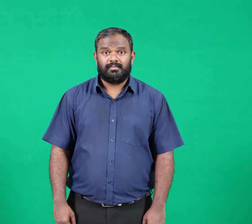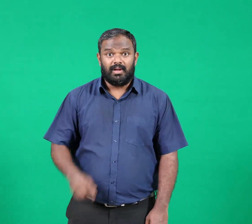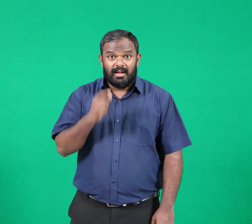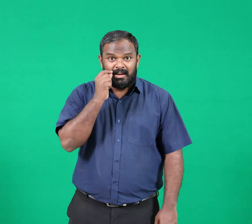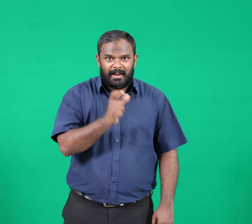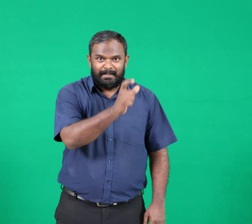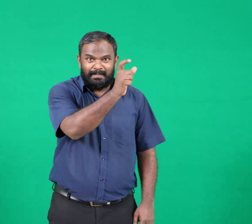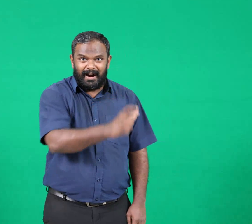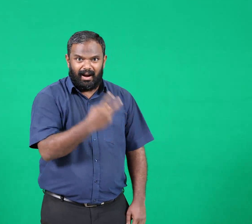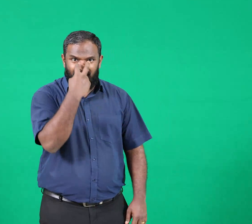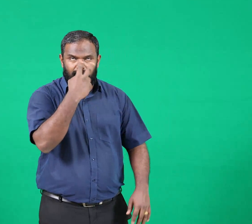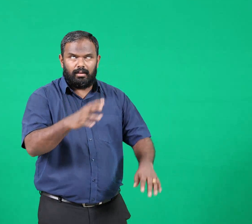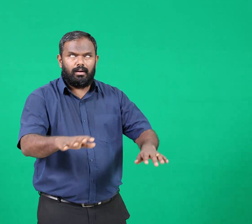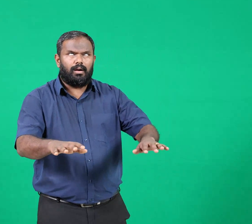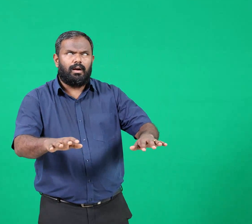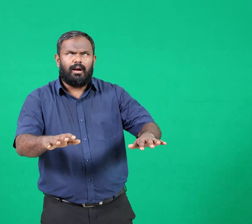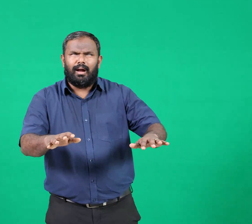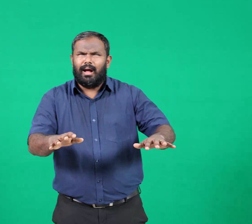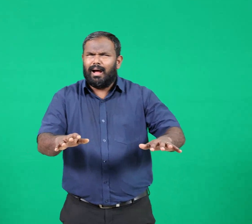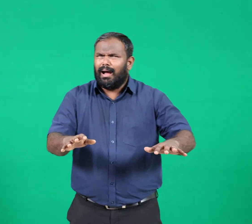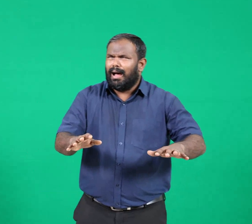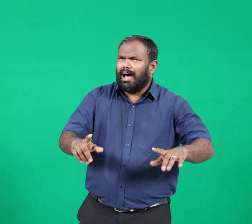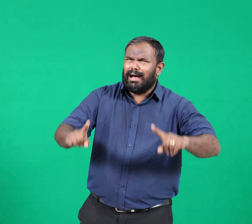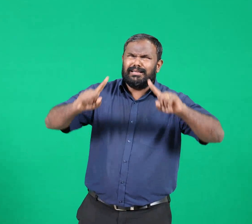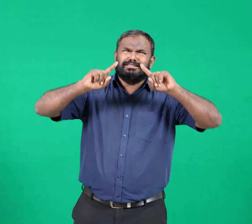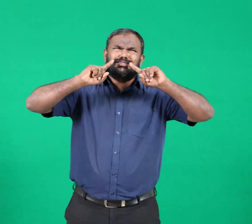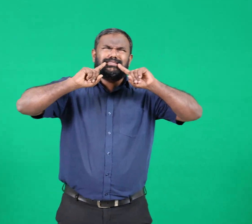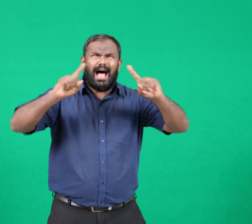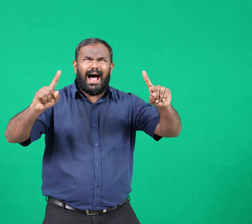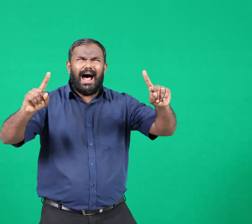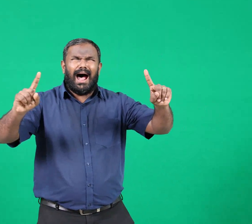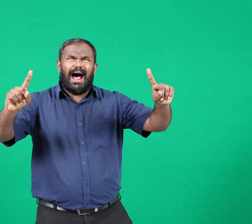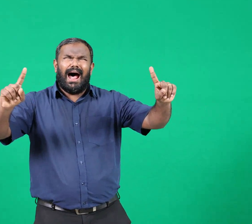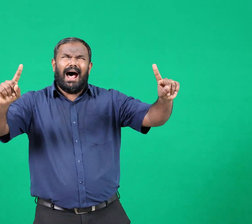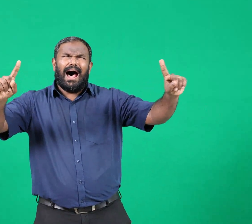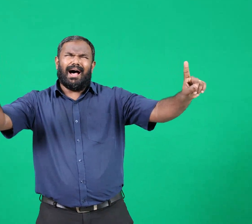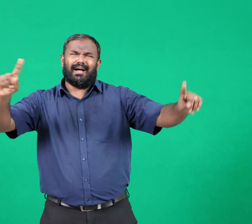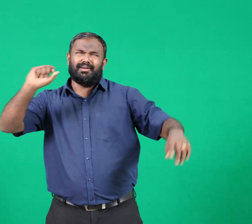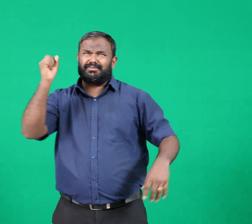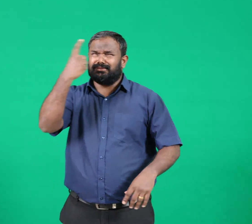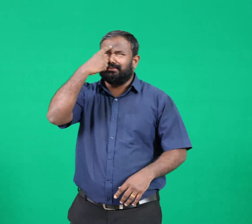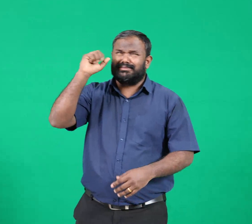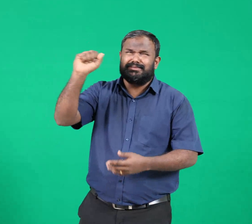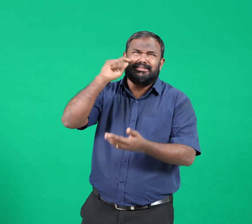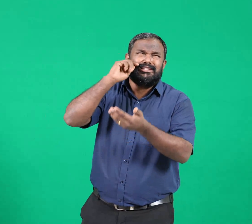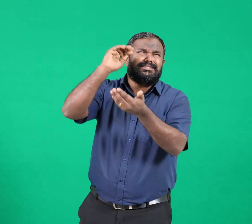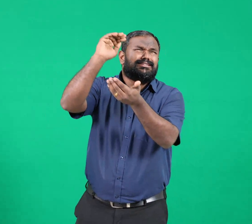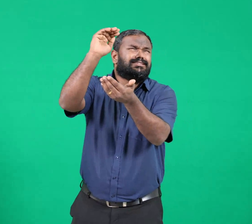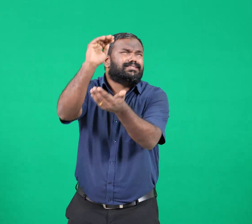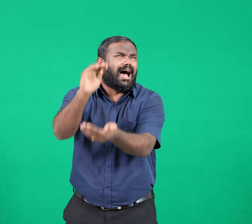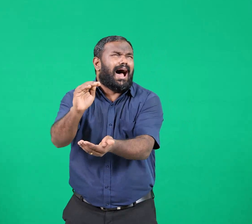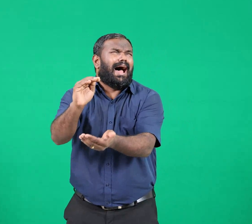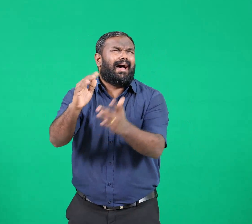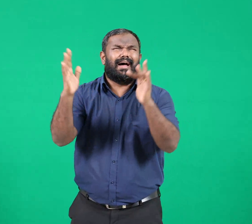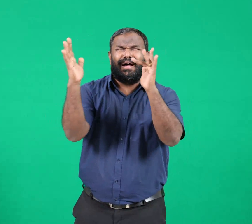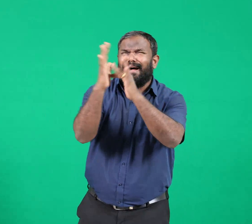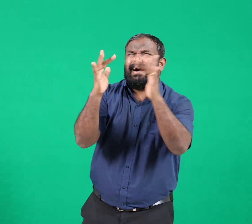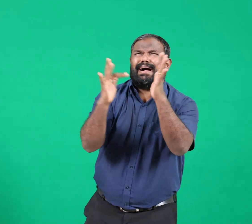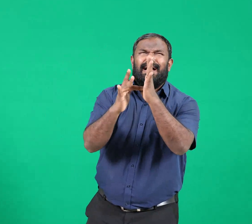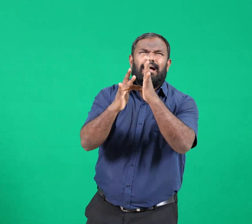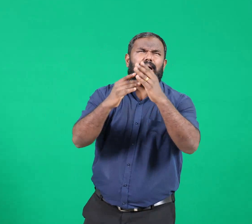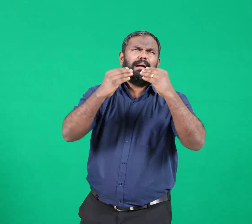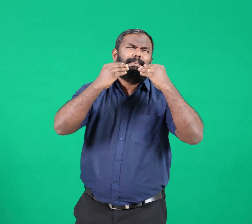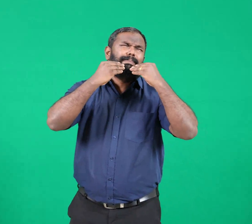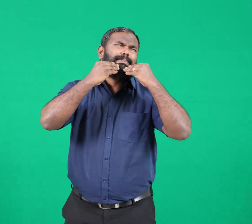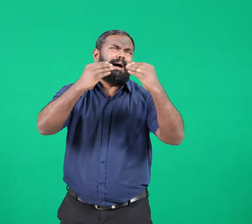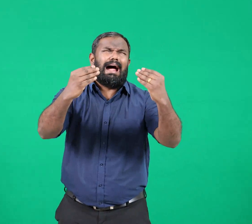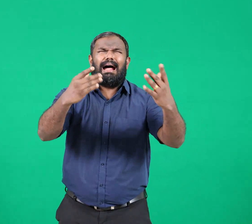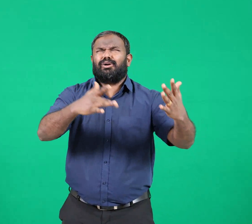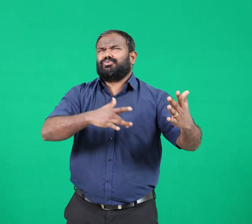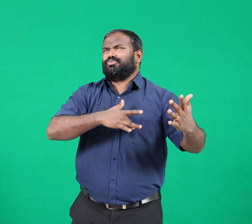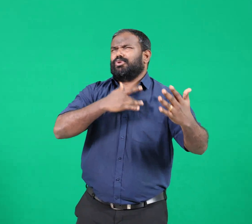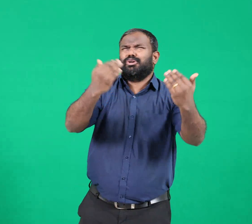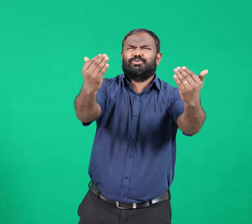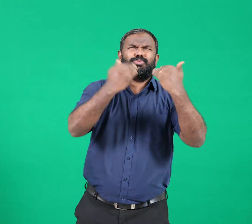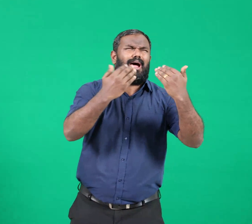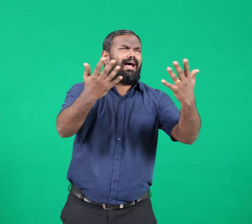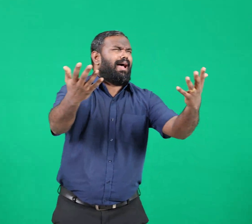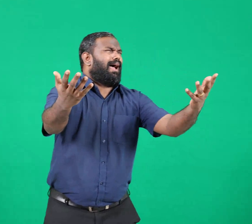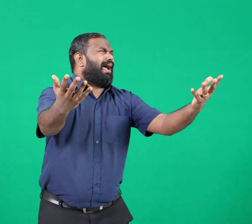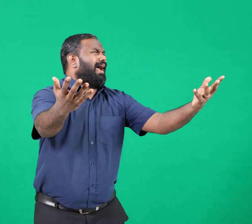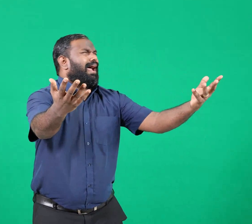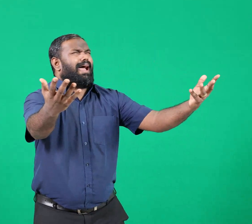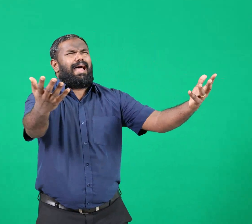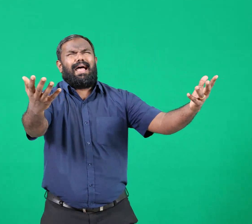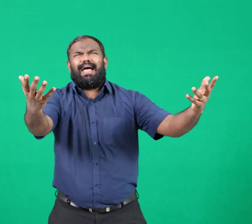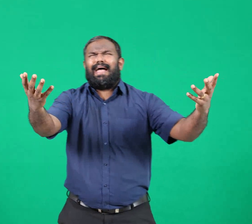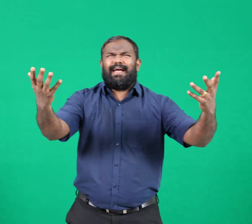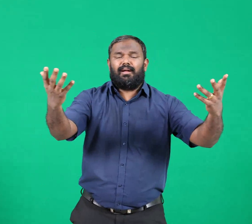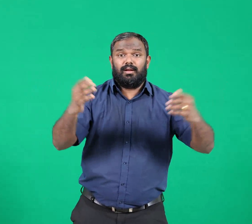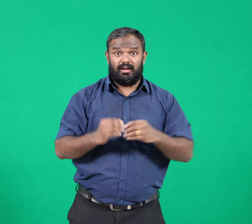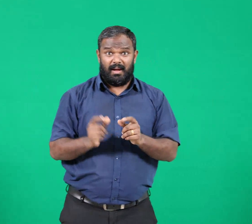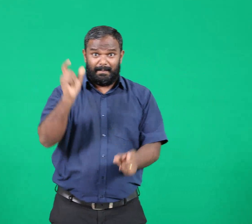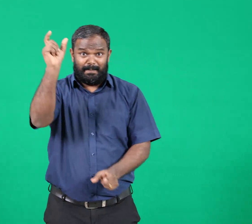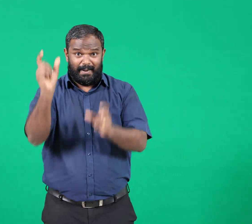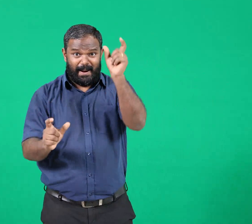So he called out, "Jesus, Son of David, have mercy on me!"